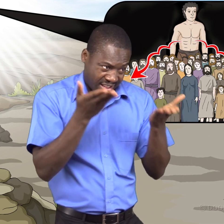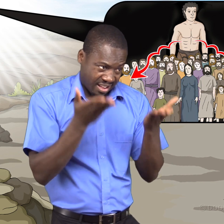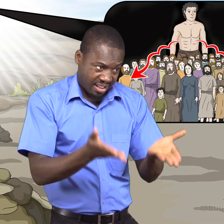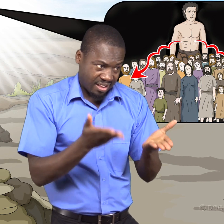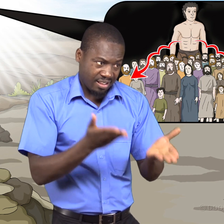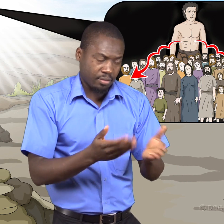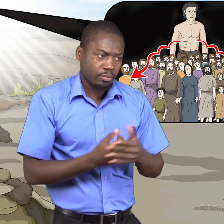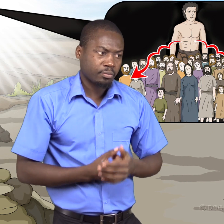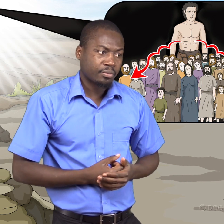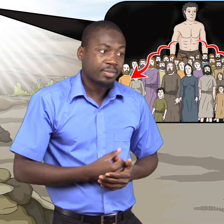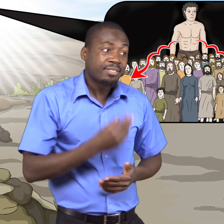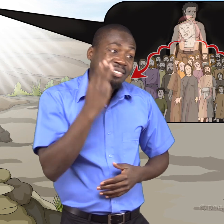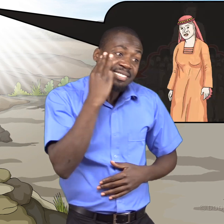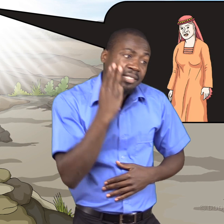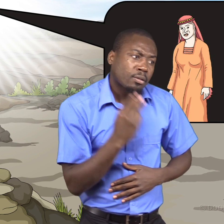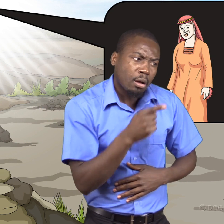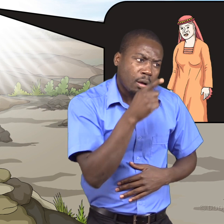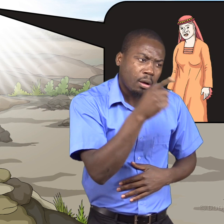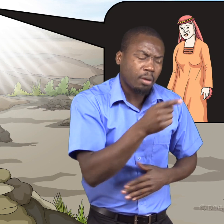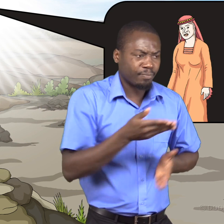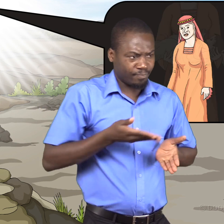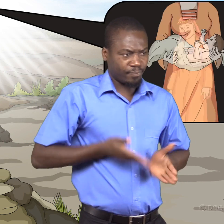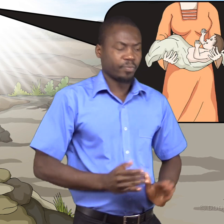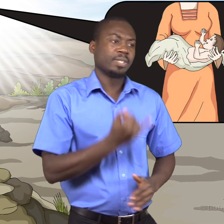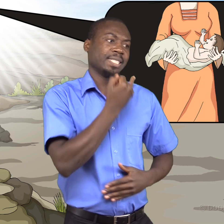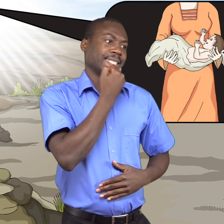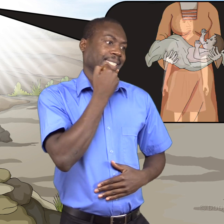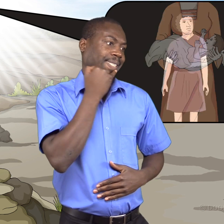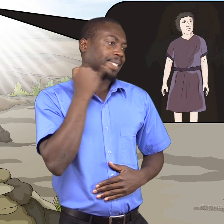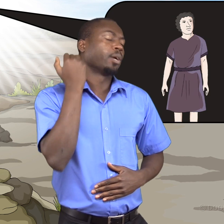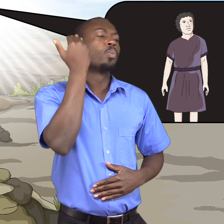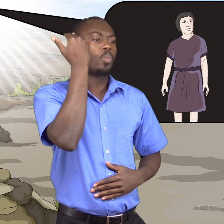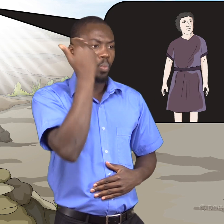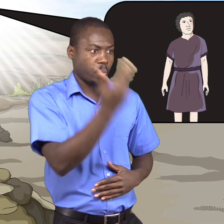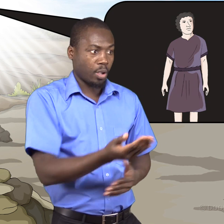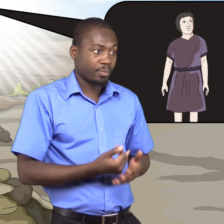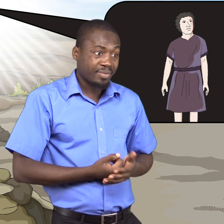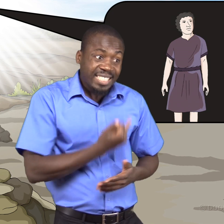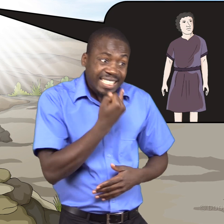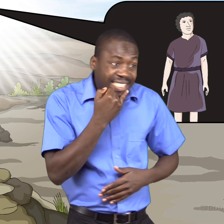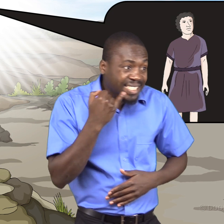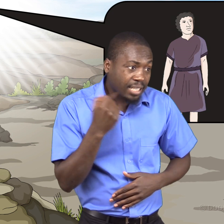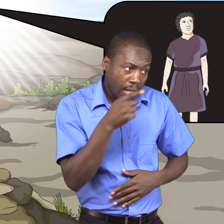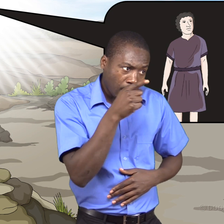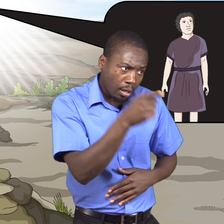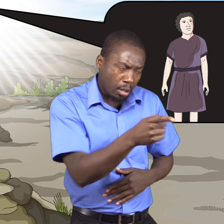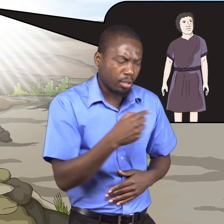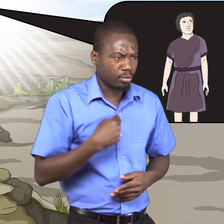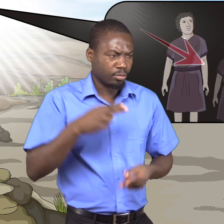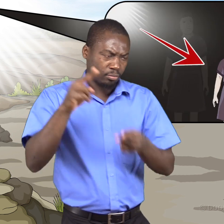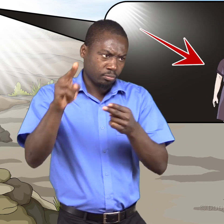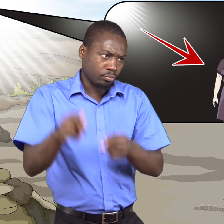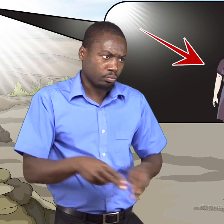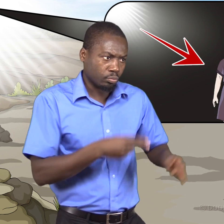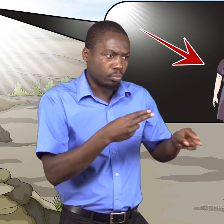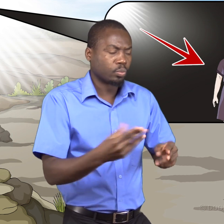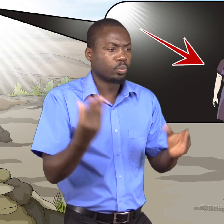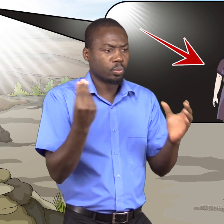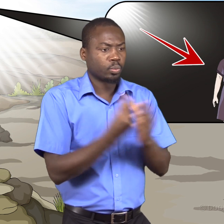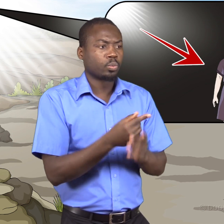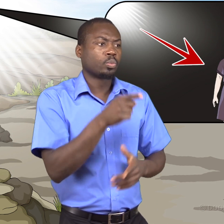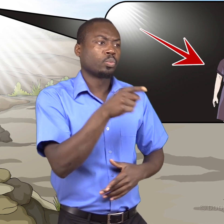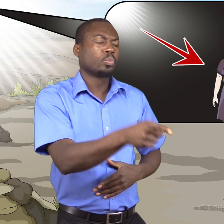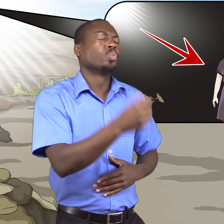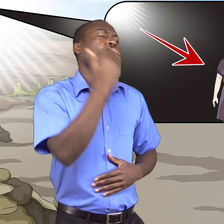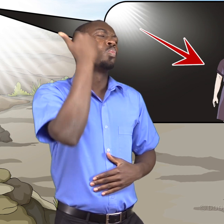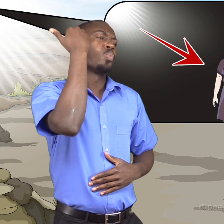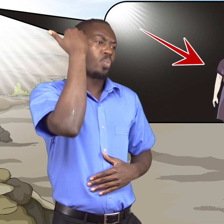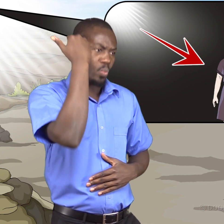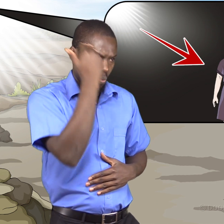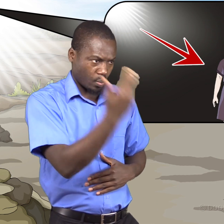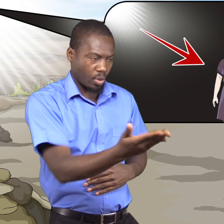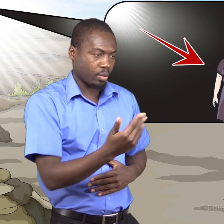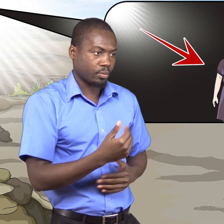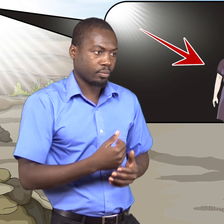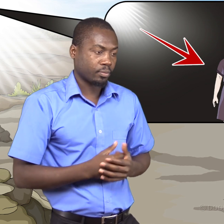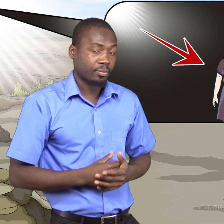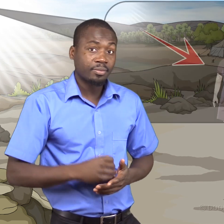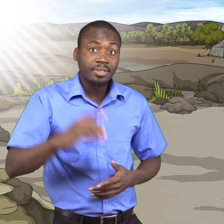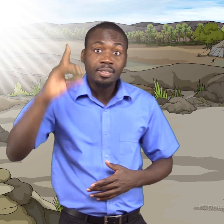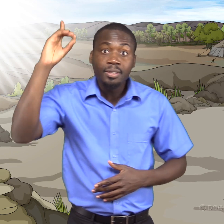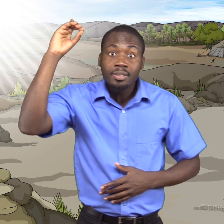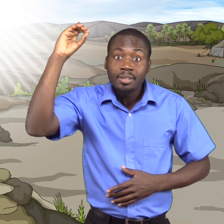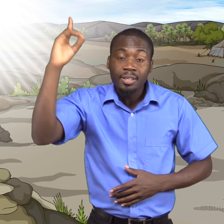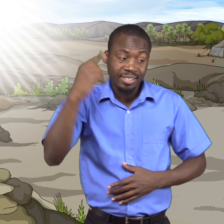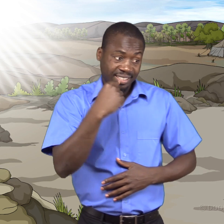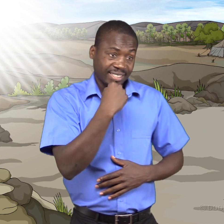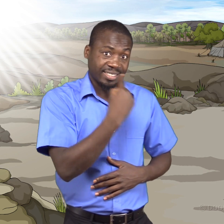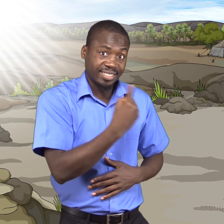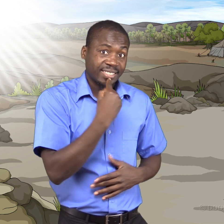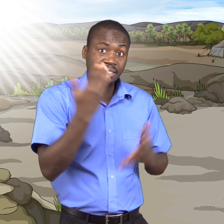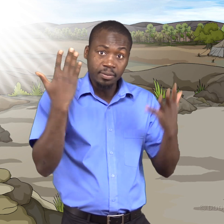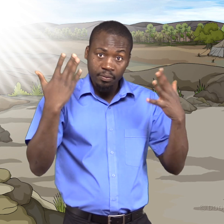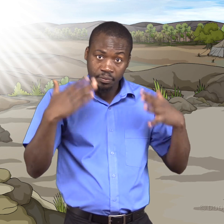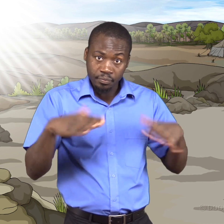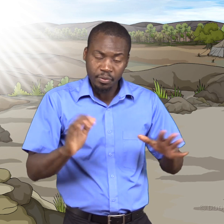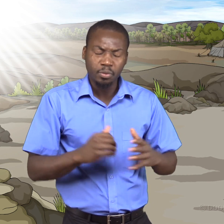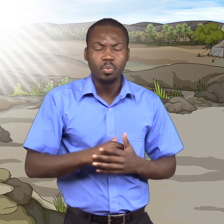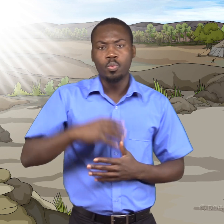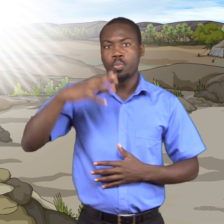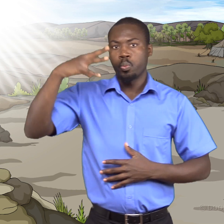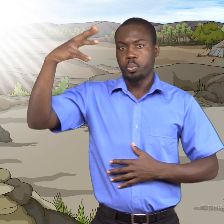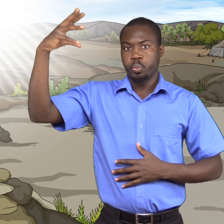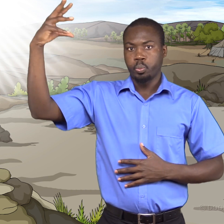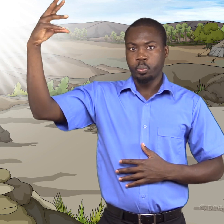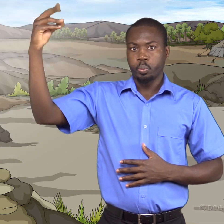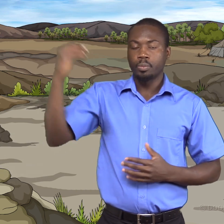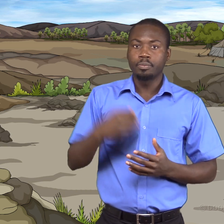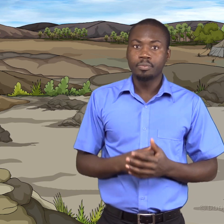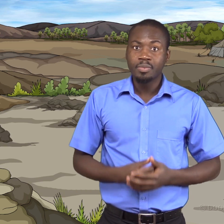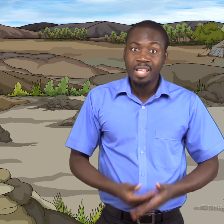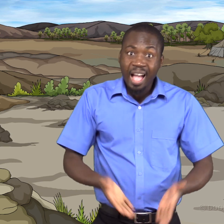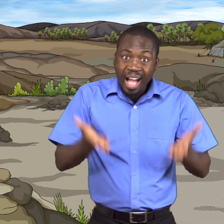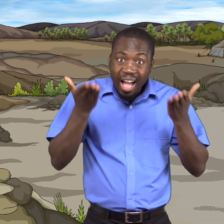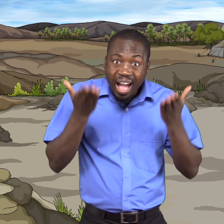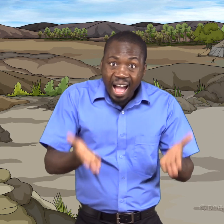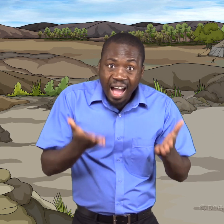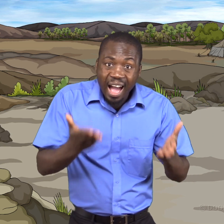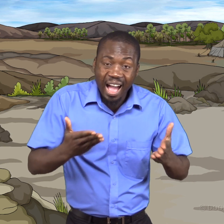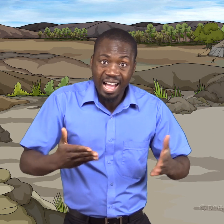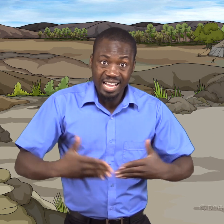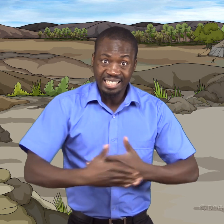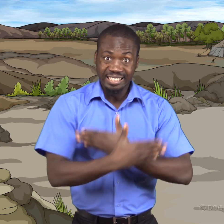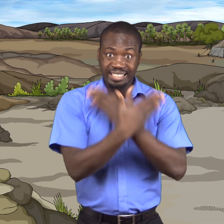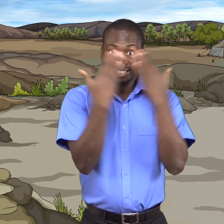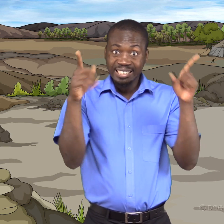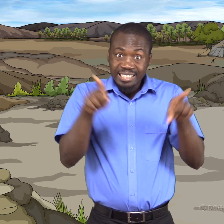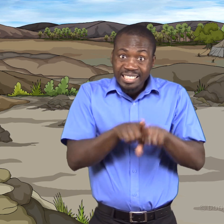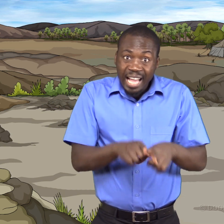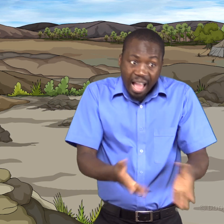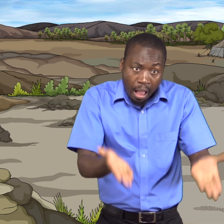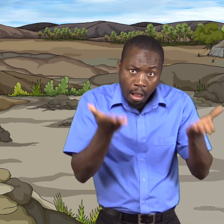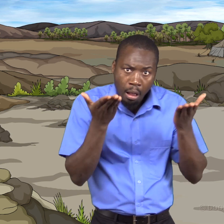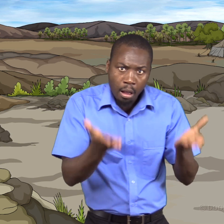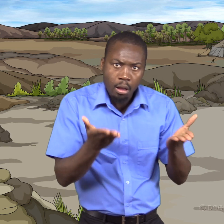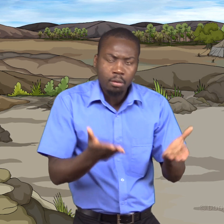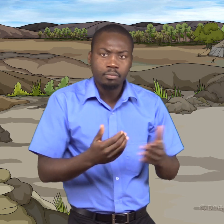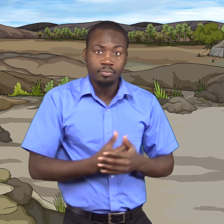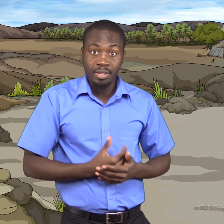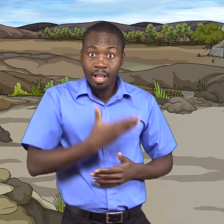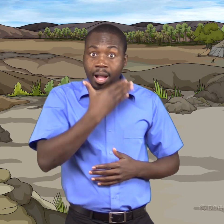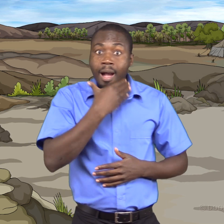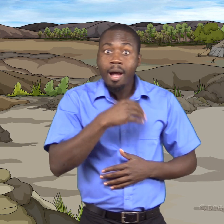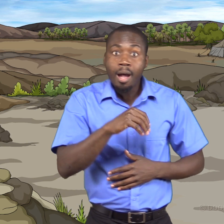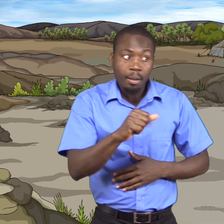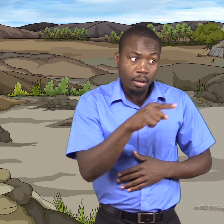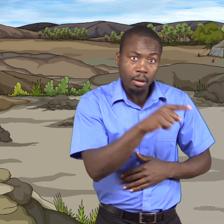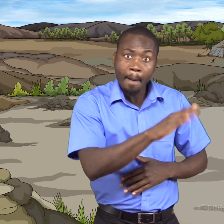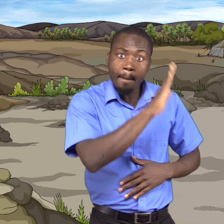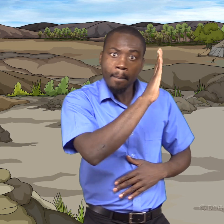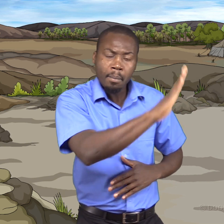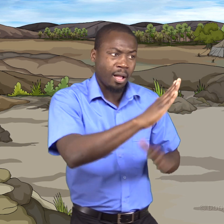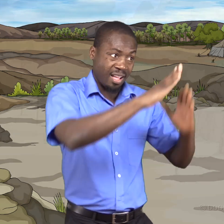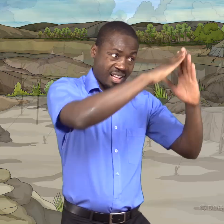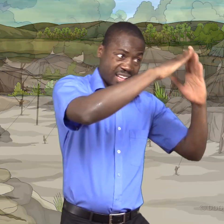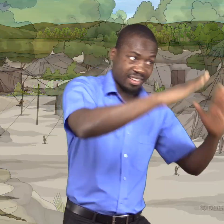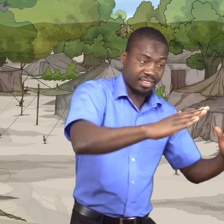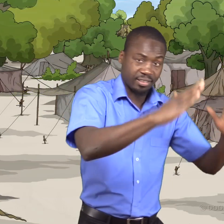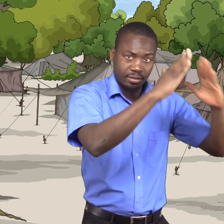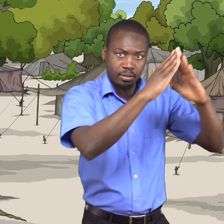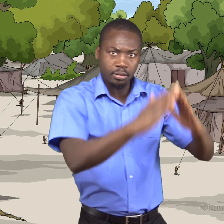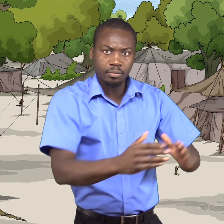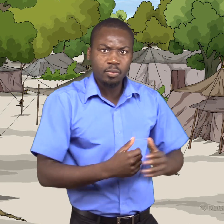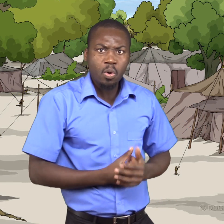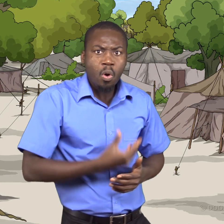But I will establish My covenant with Isaac, whom Sarah will bear to you at this time next year.” When He had finished speaking with Abraham, God went up from him.